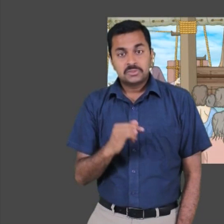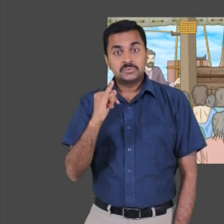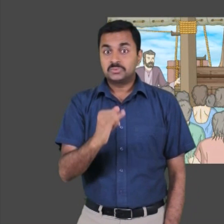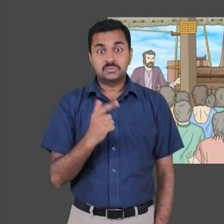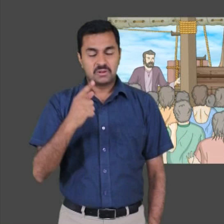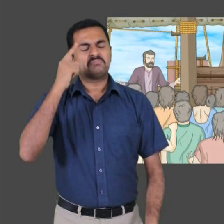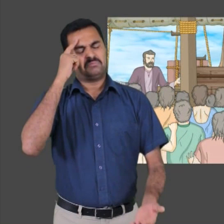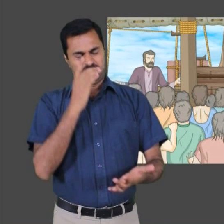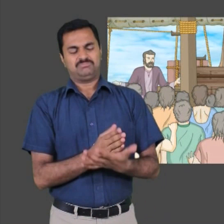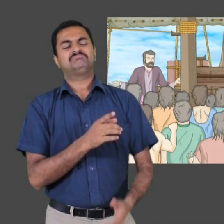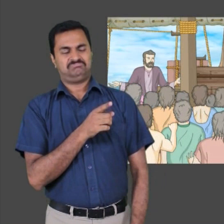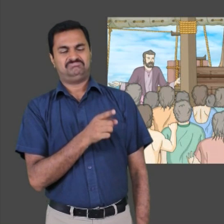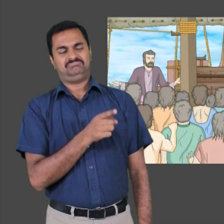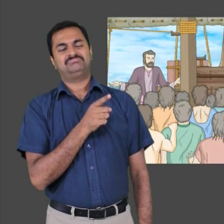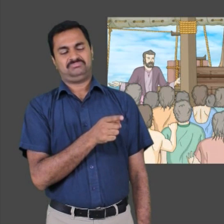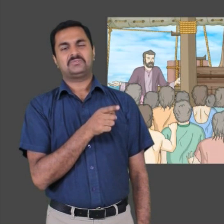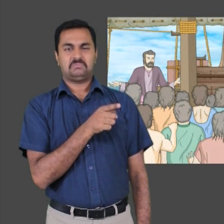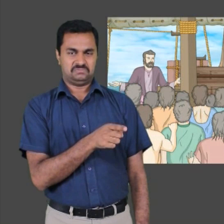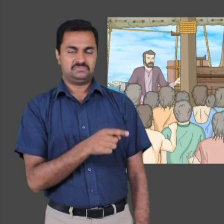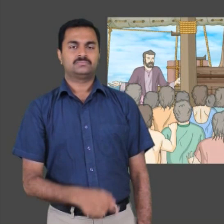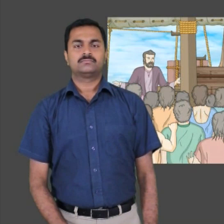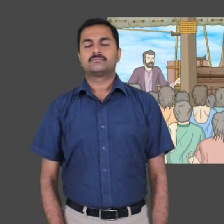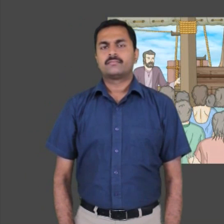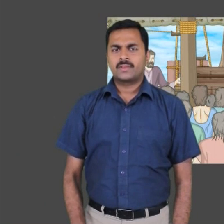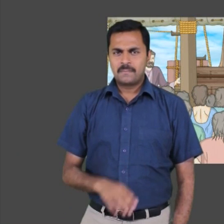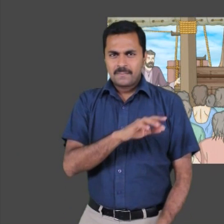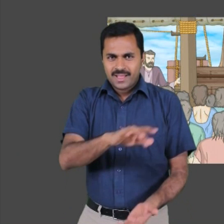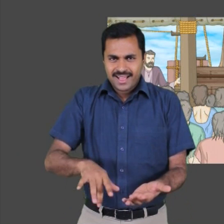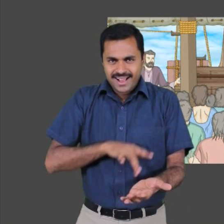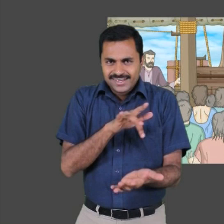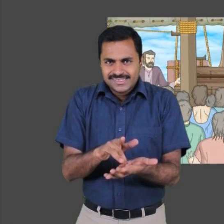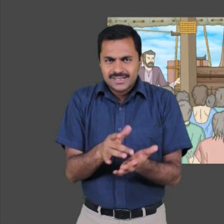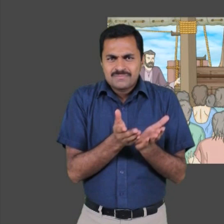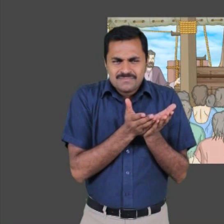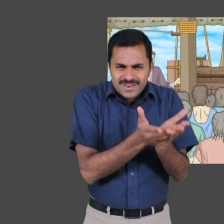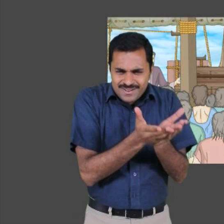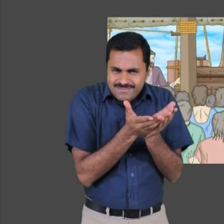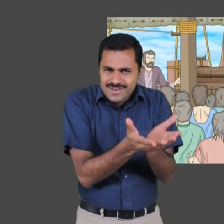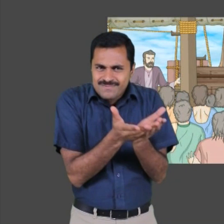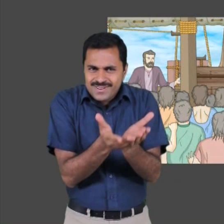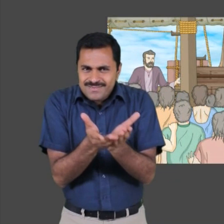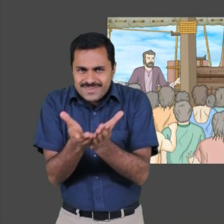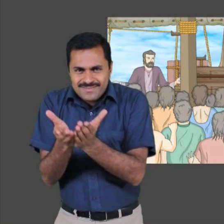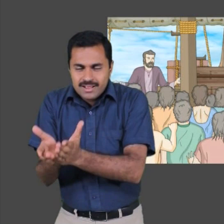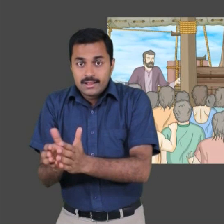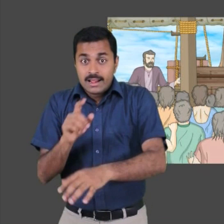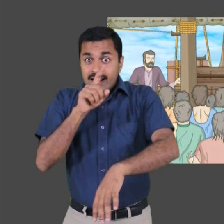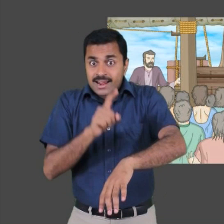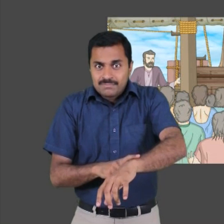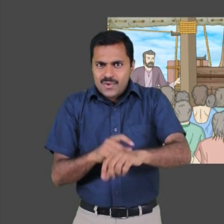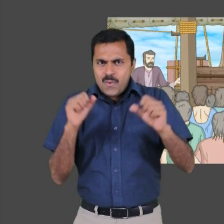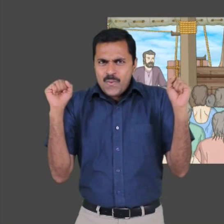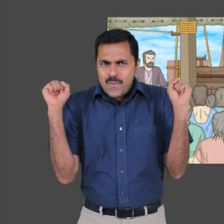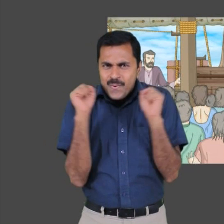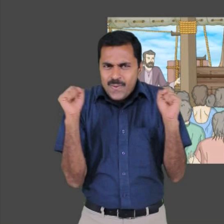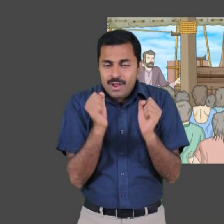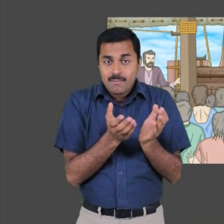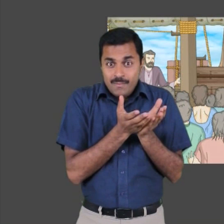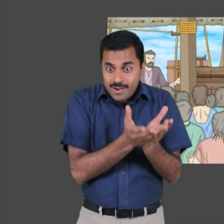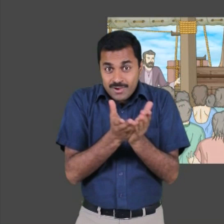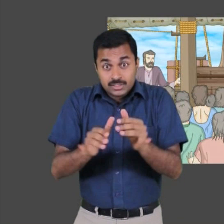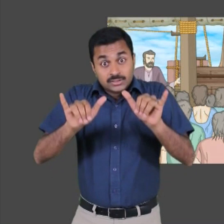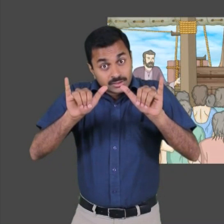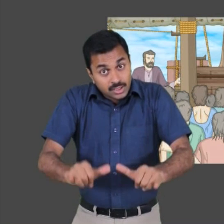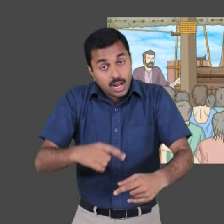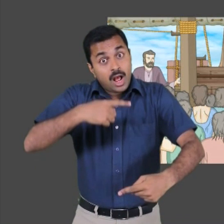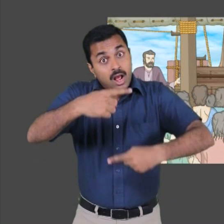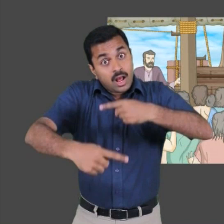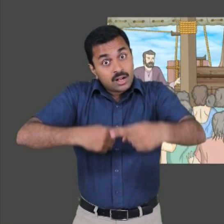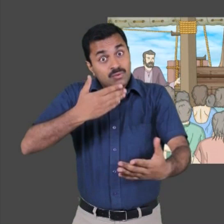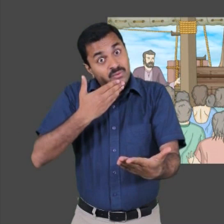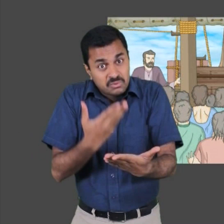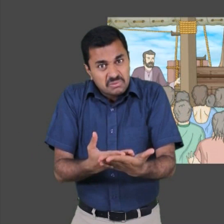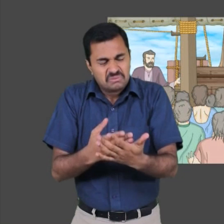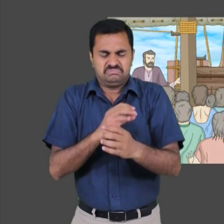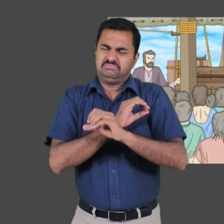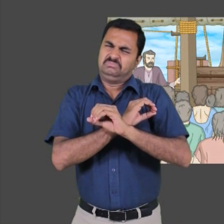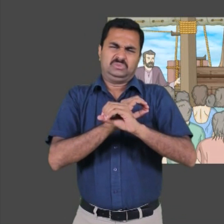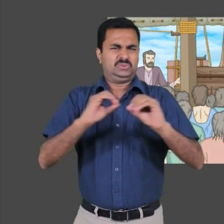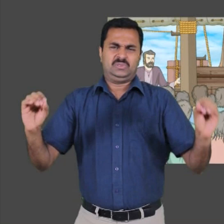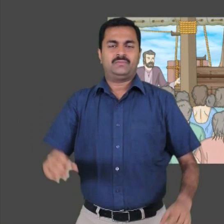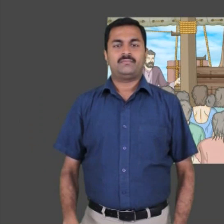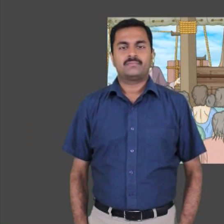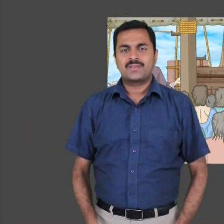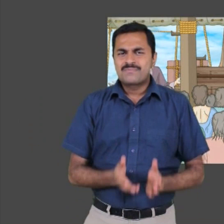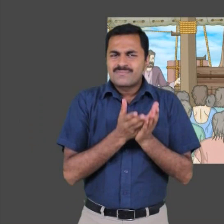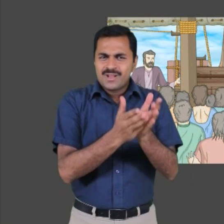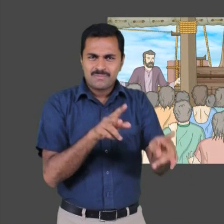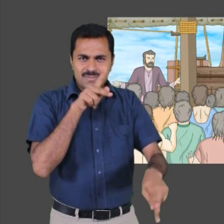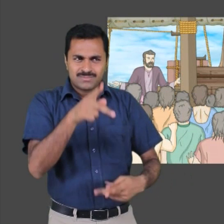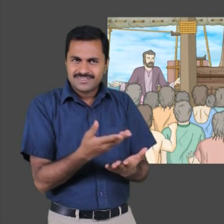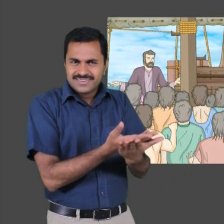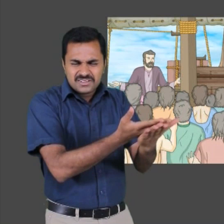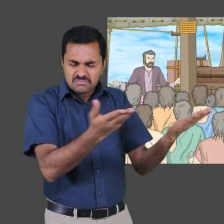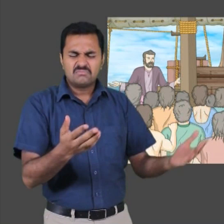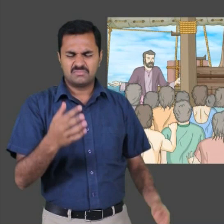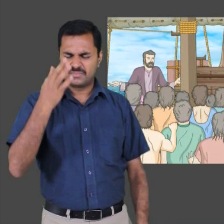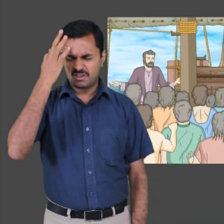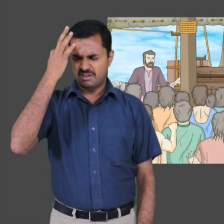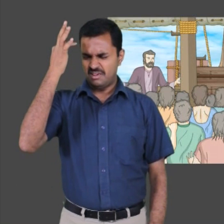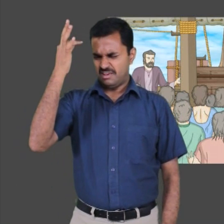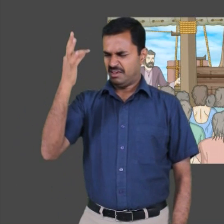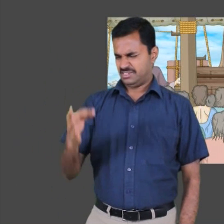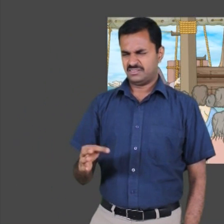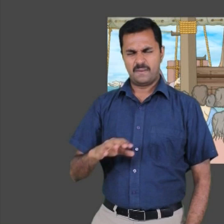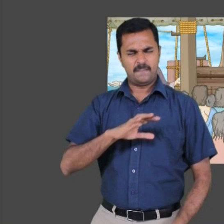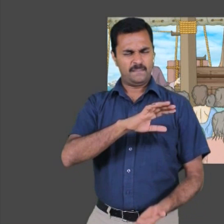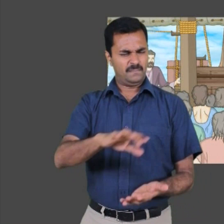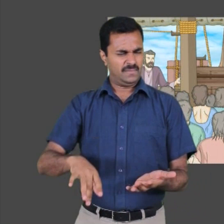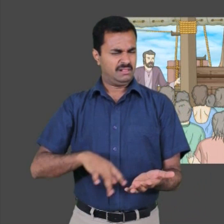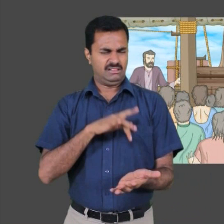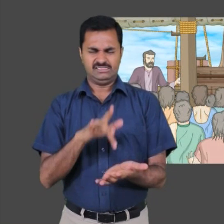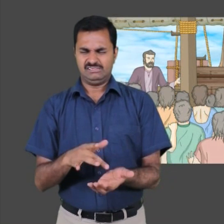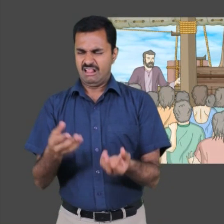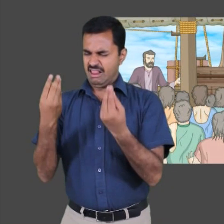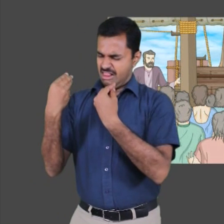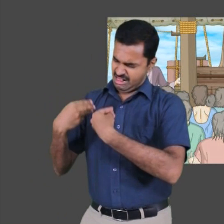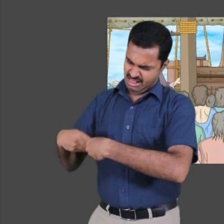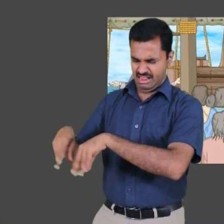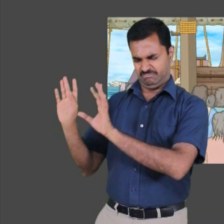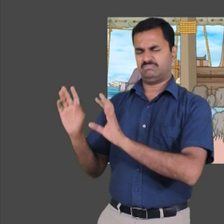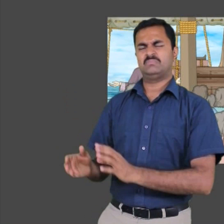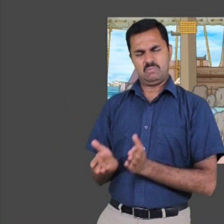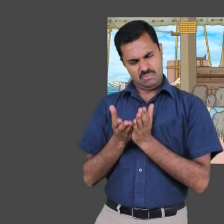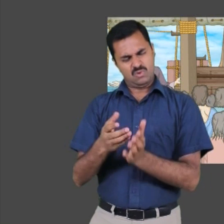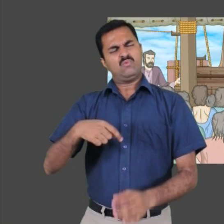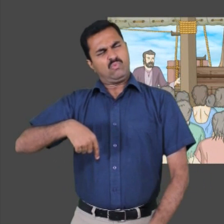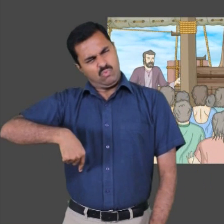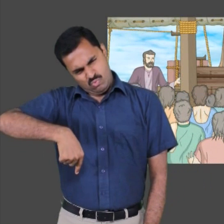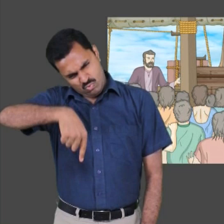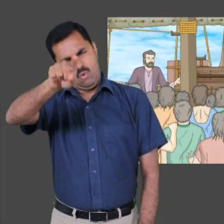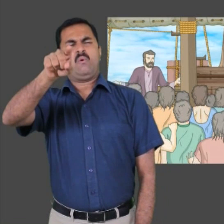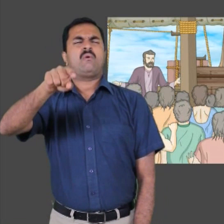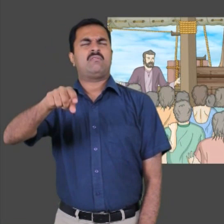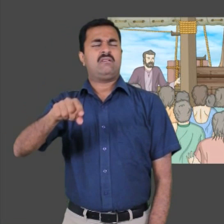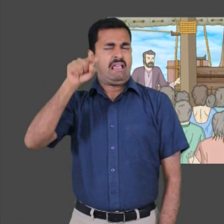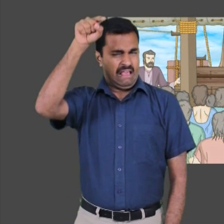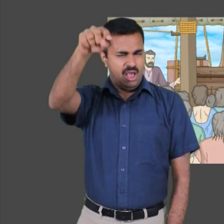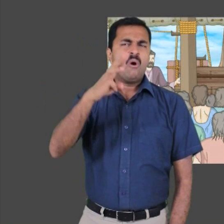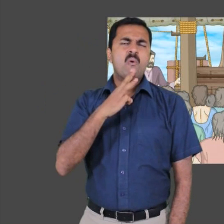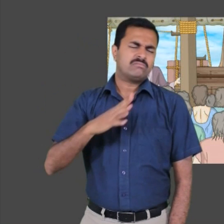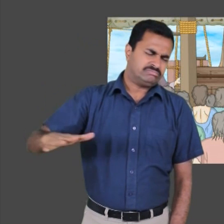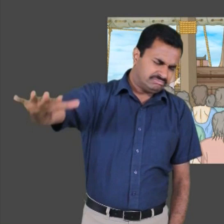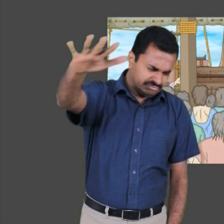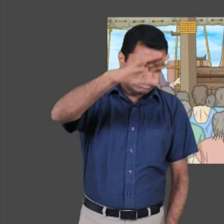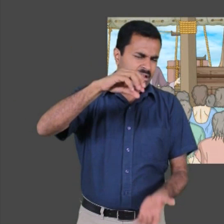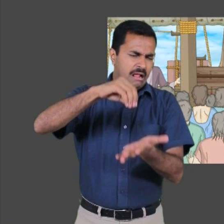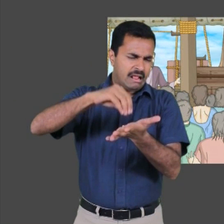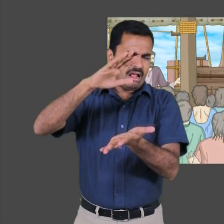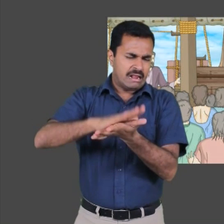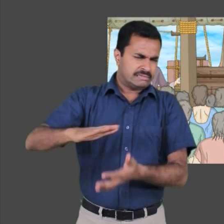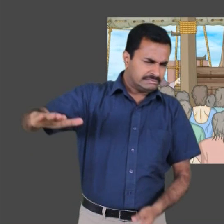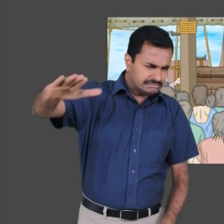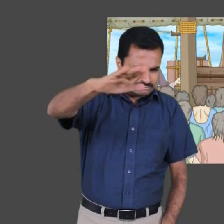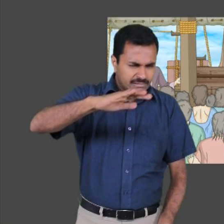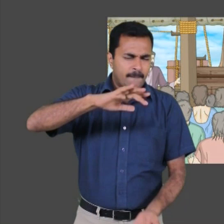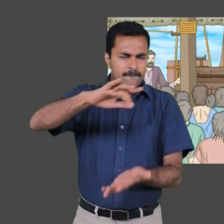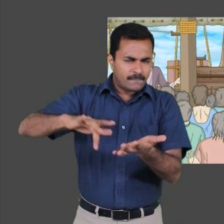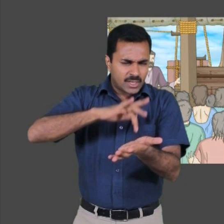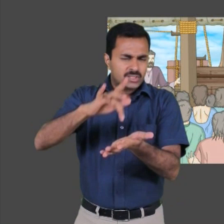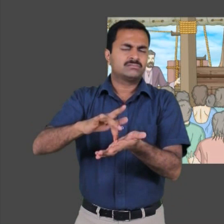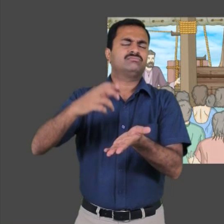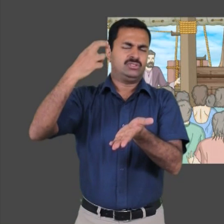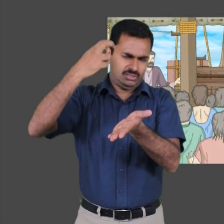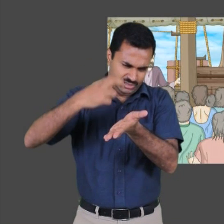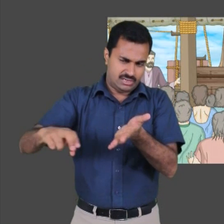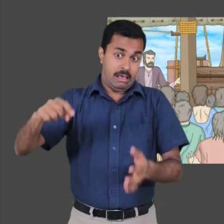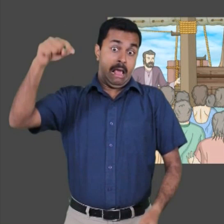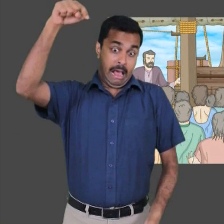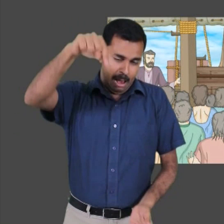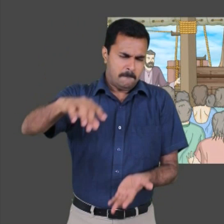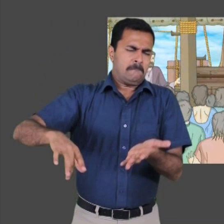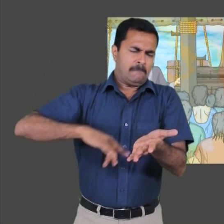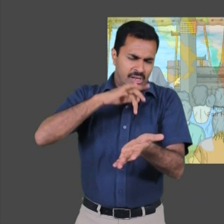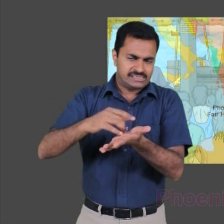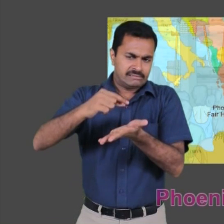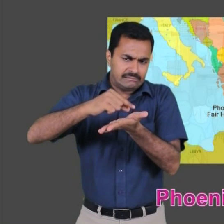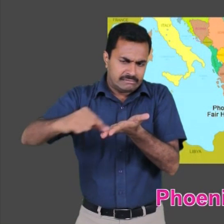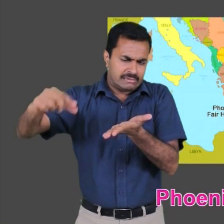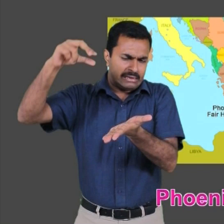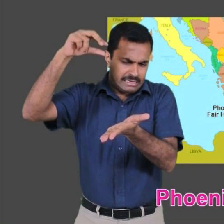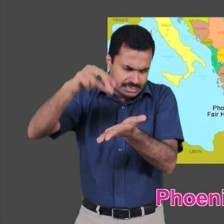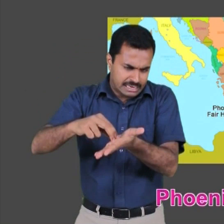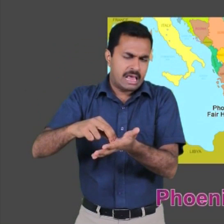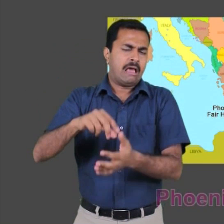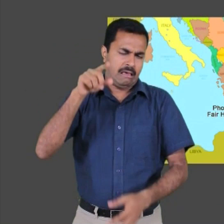But contrary to Paul’s advice, the centurion was persuaded by the pilot and by the owner of the ship.